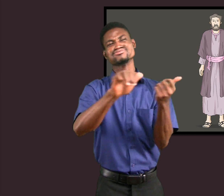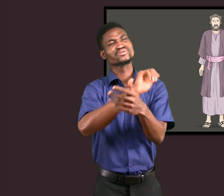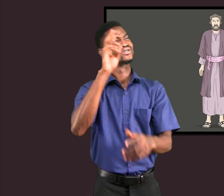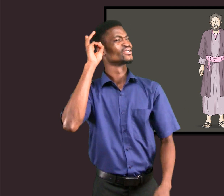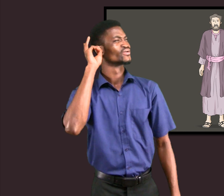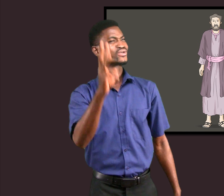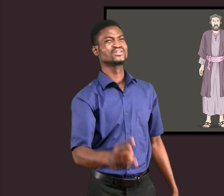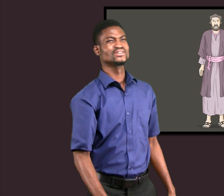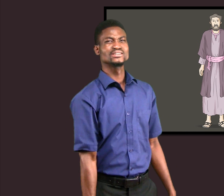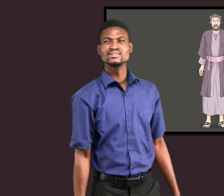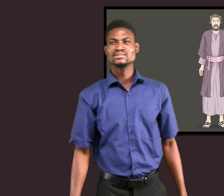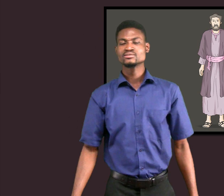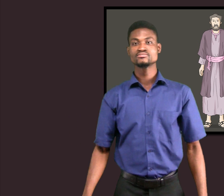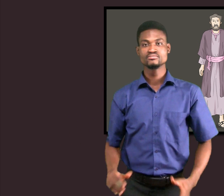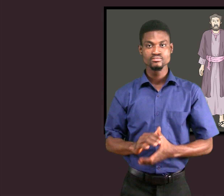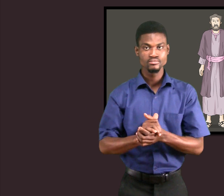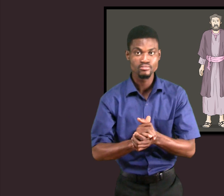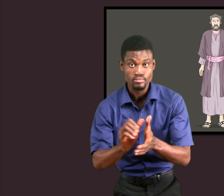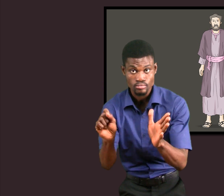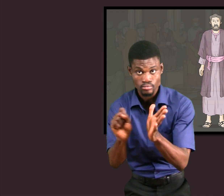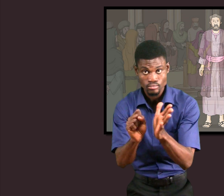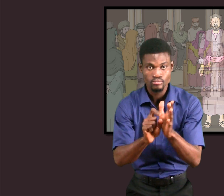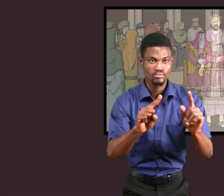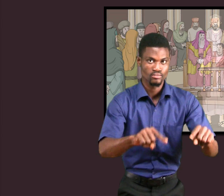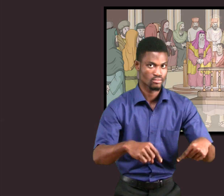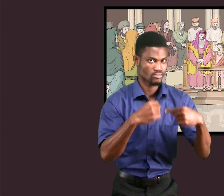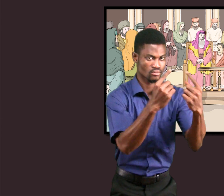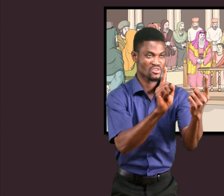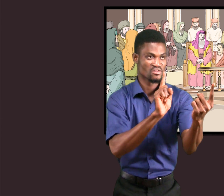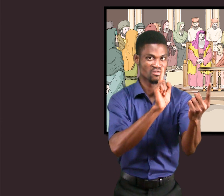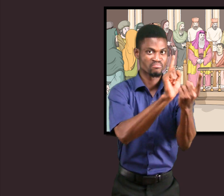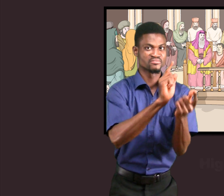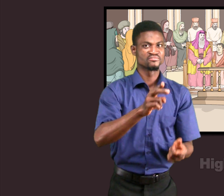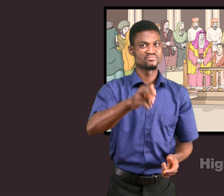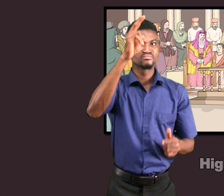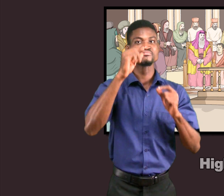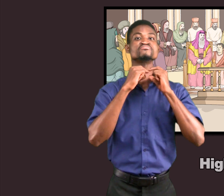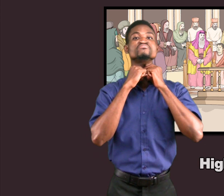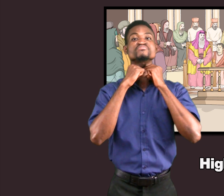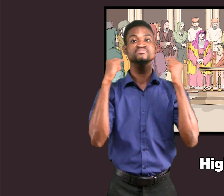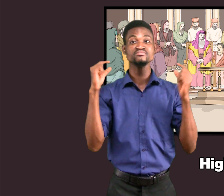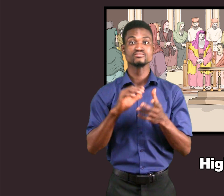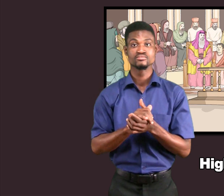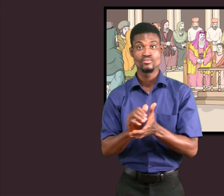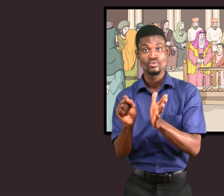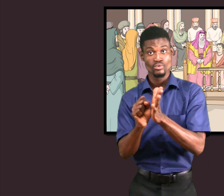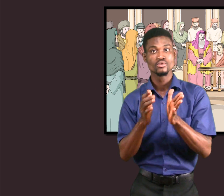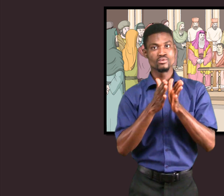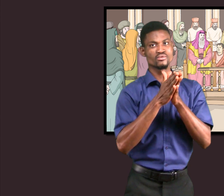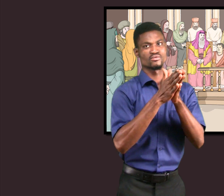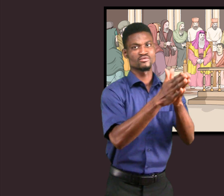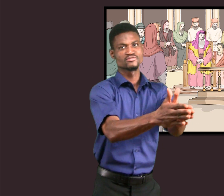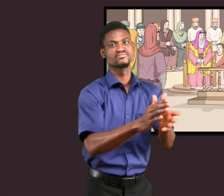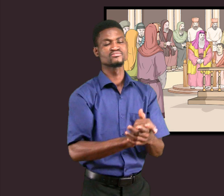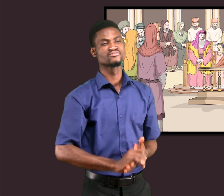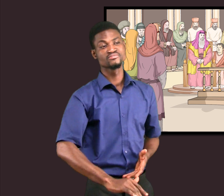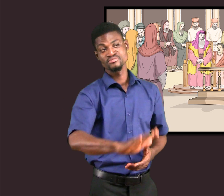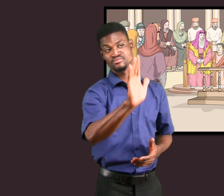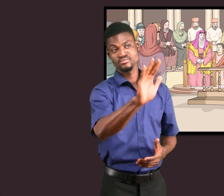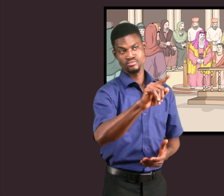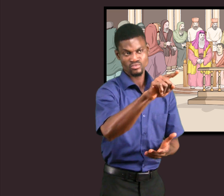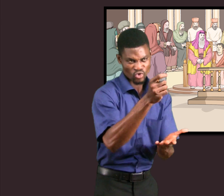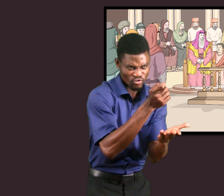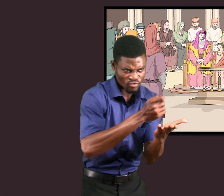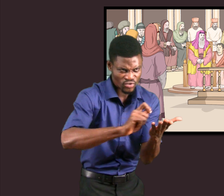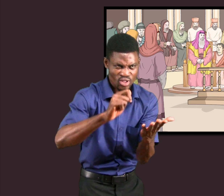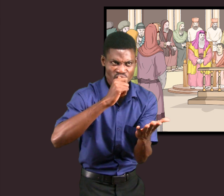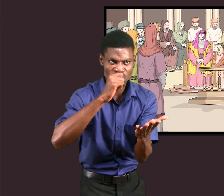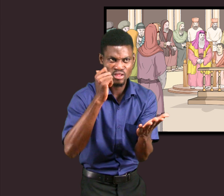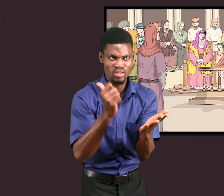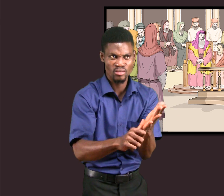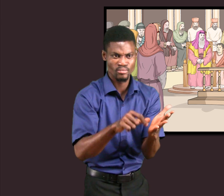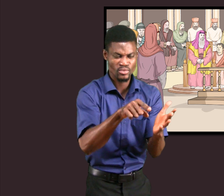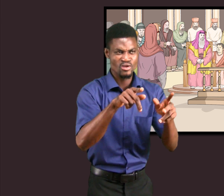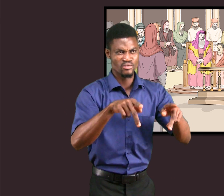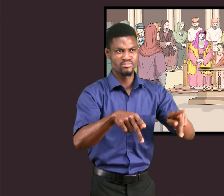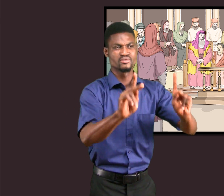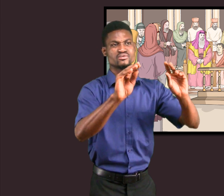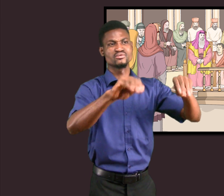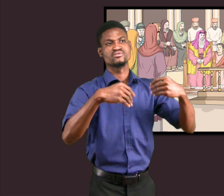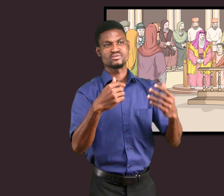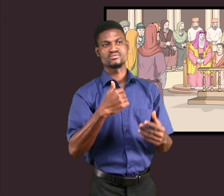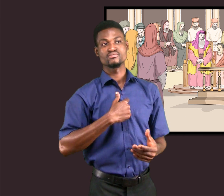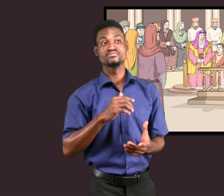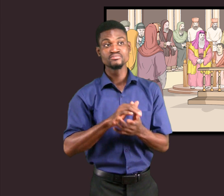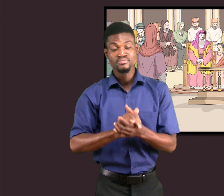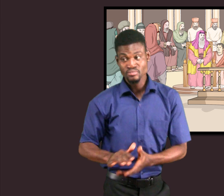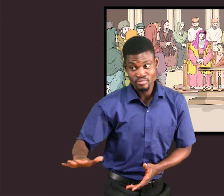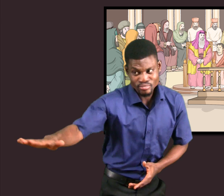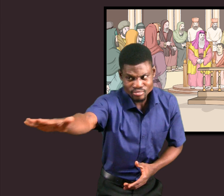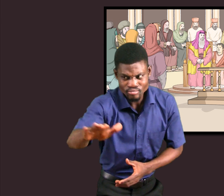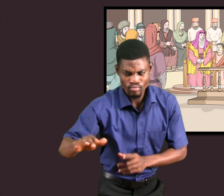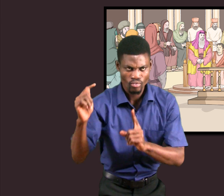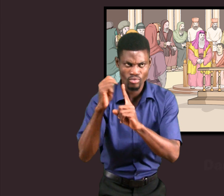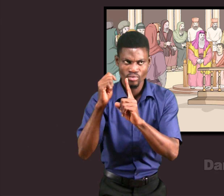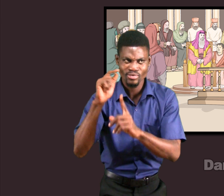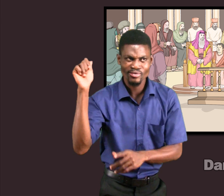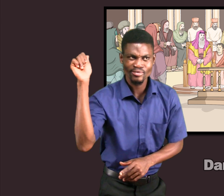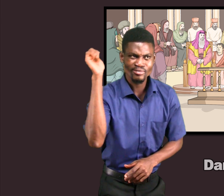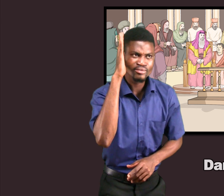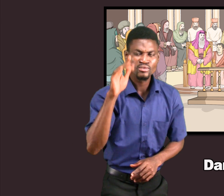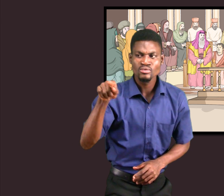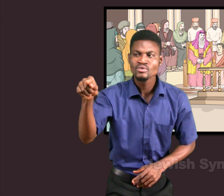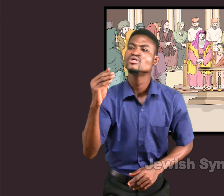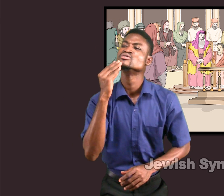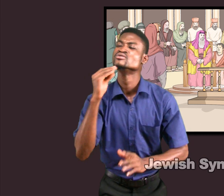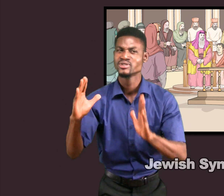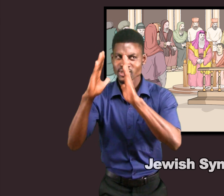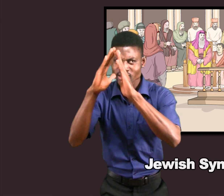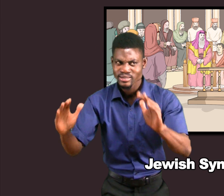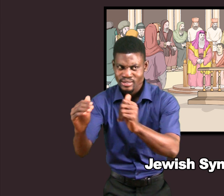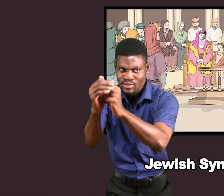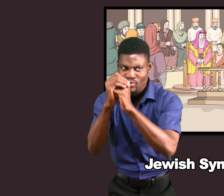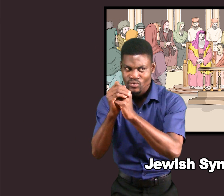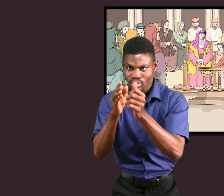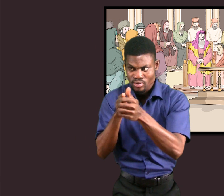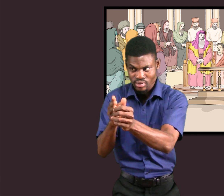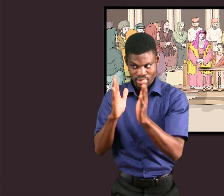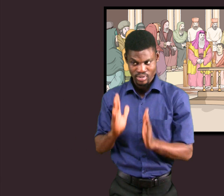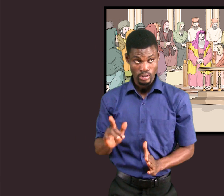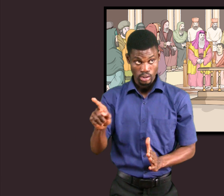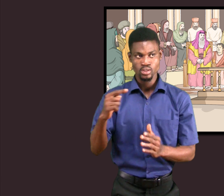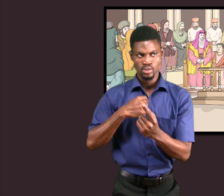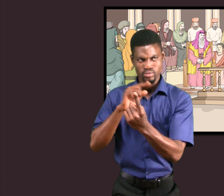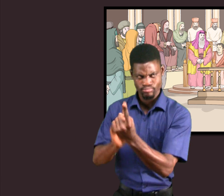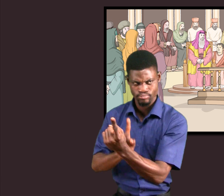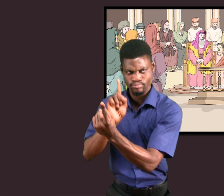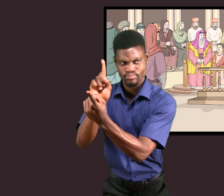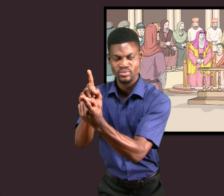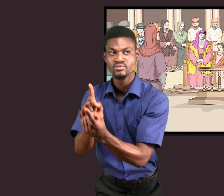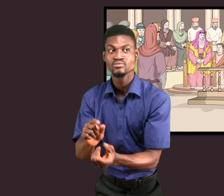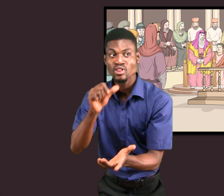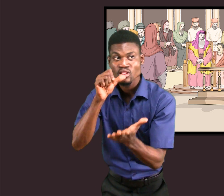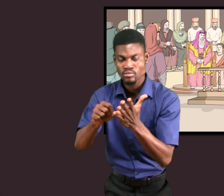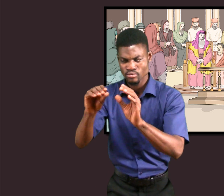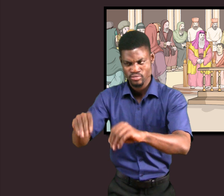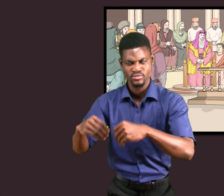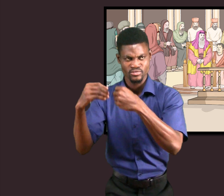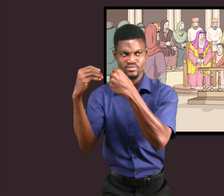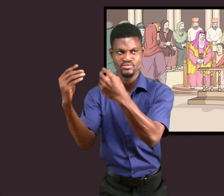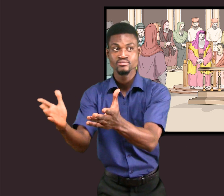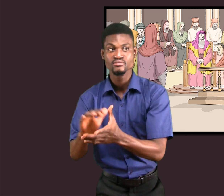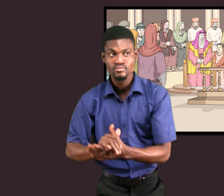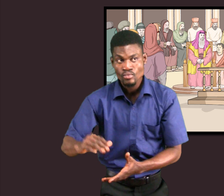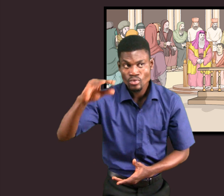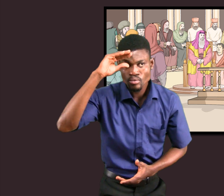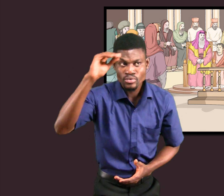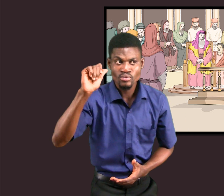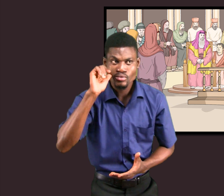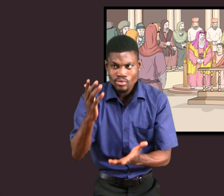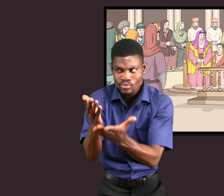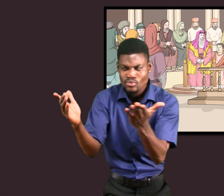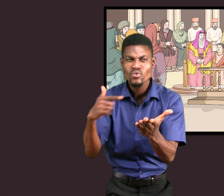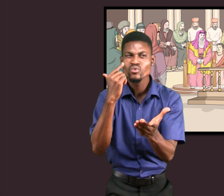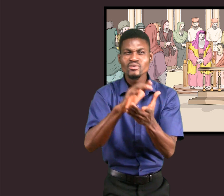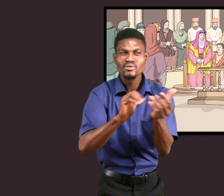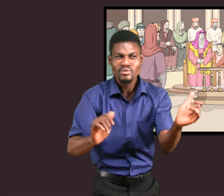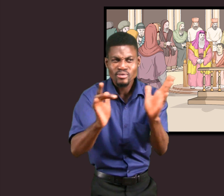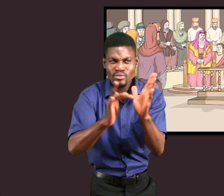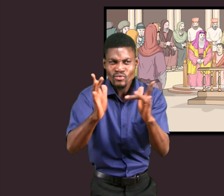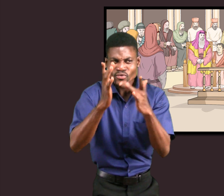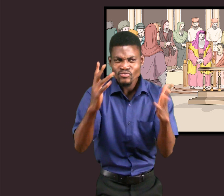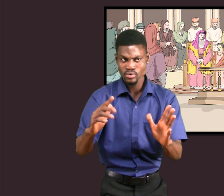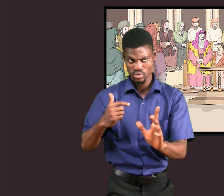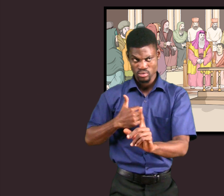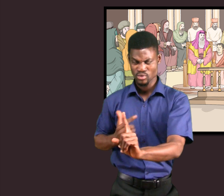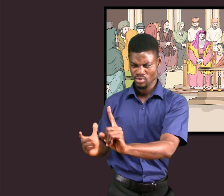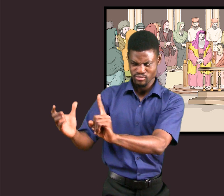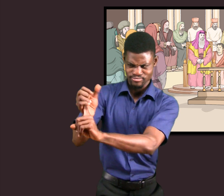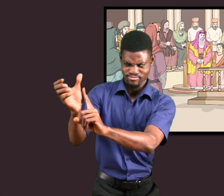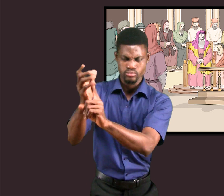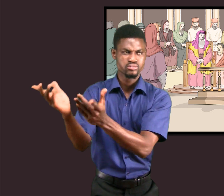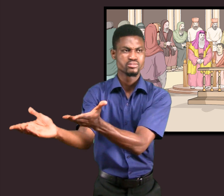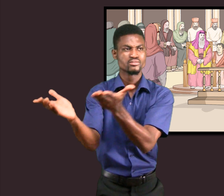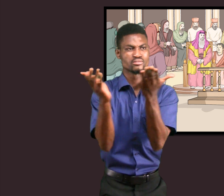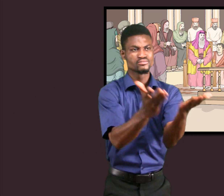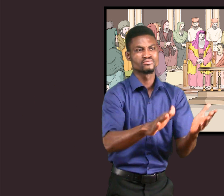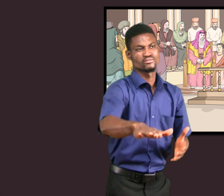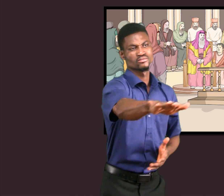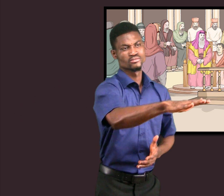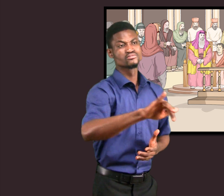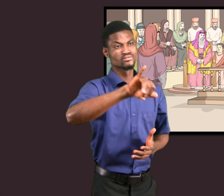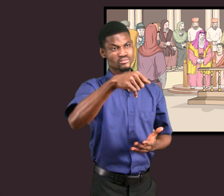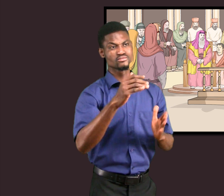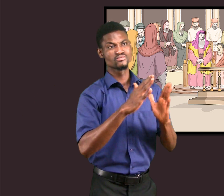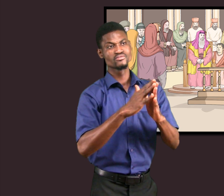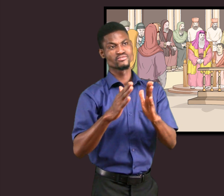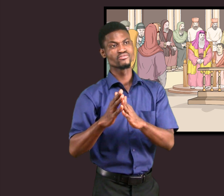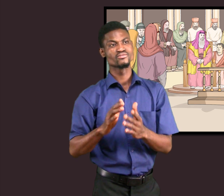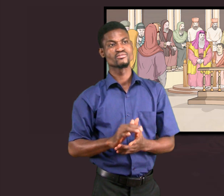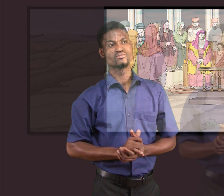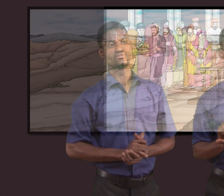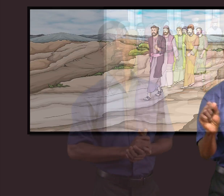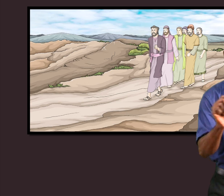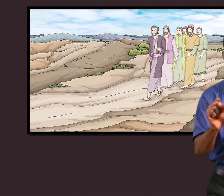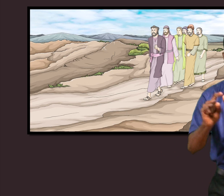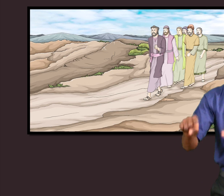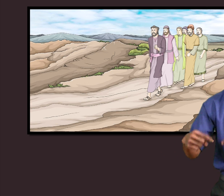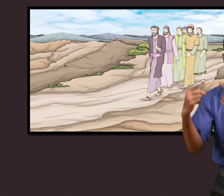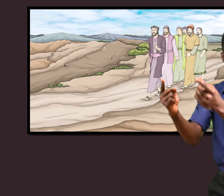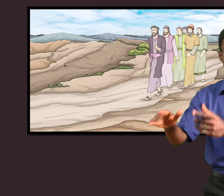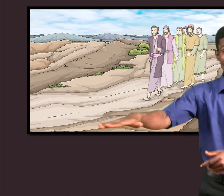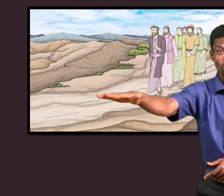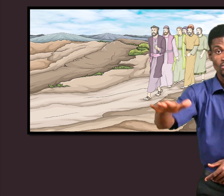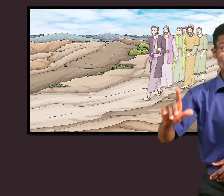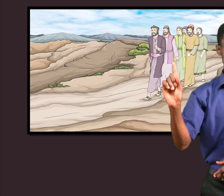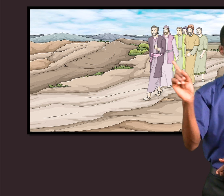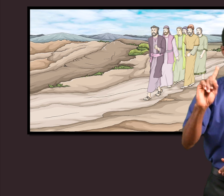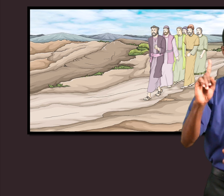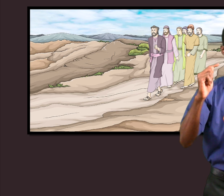He approached the high priest and requested letters to the synagogues in Damascus, so that if he found any men or women belonging to the Way, he could bring them as prisoners to Jerusalem.